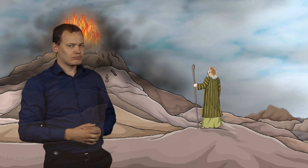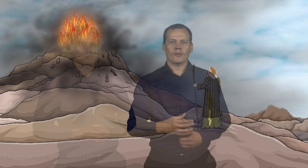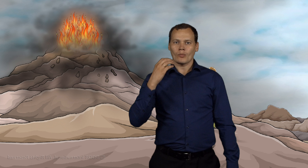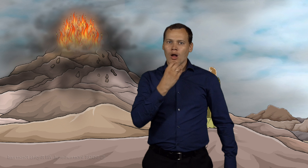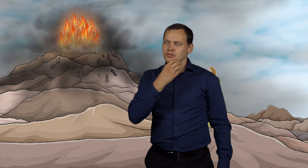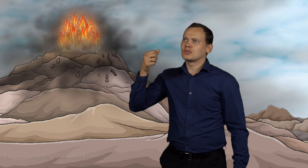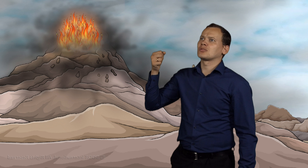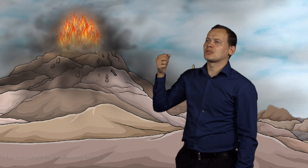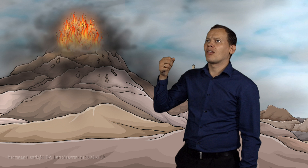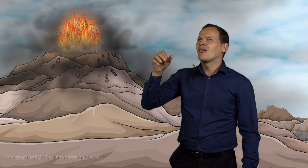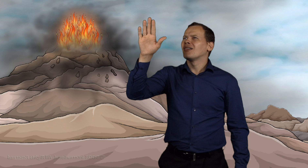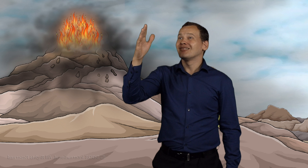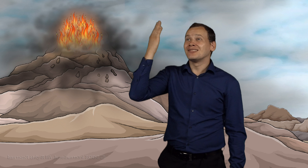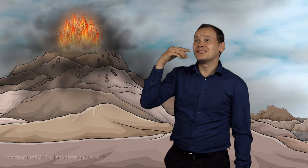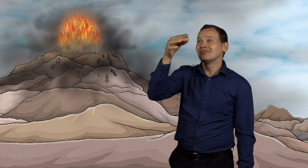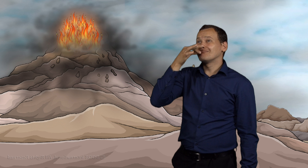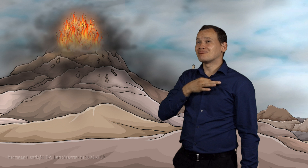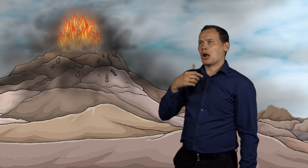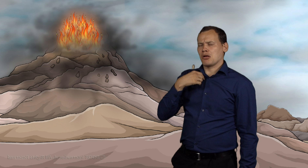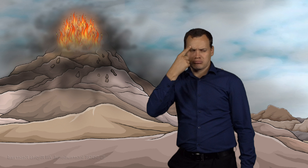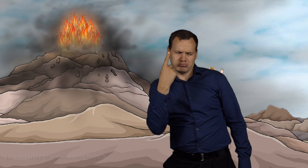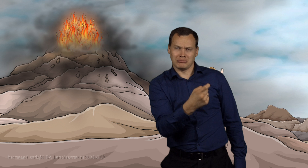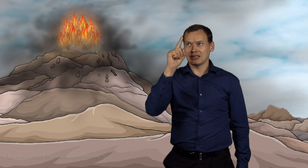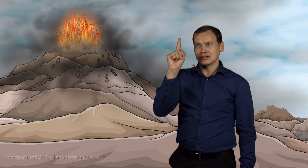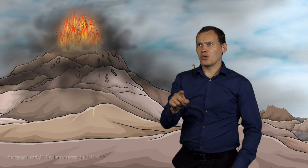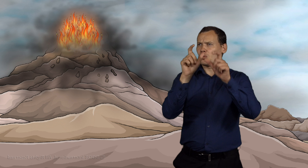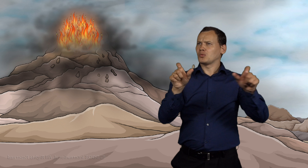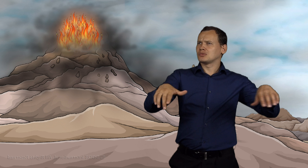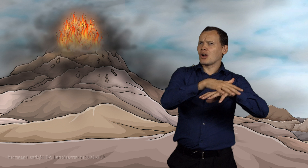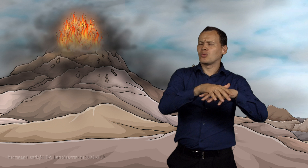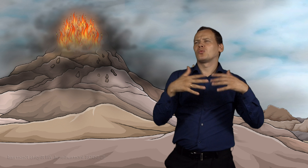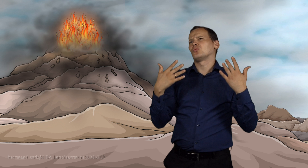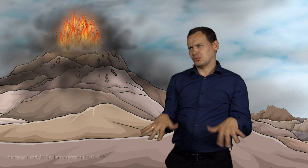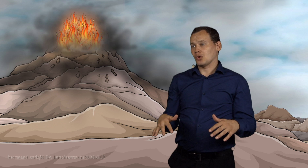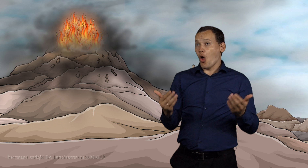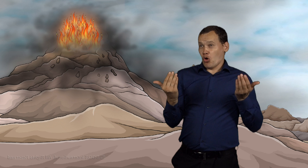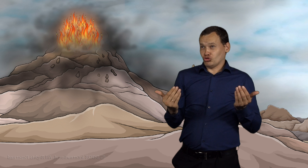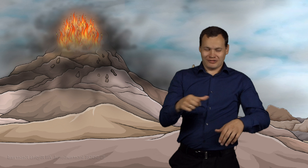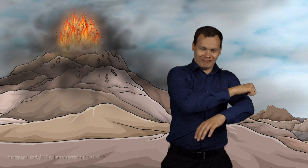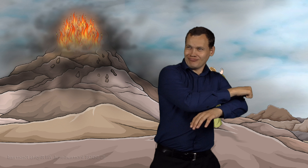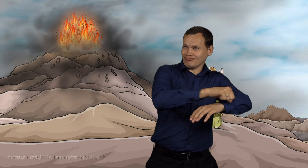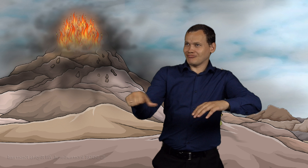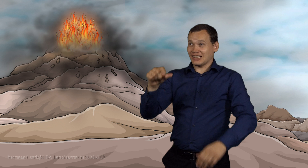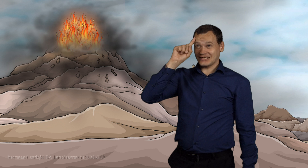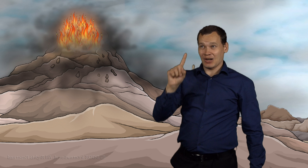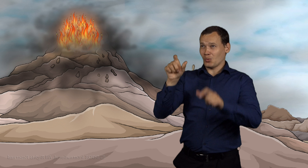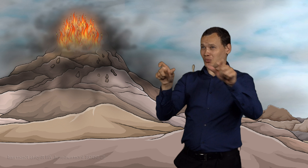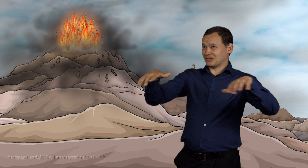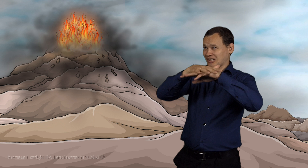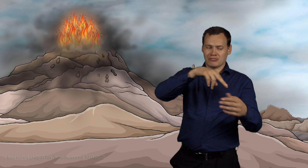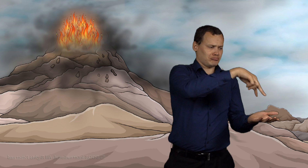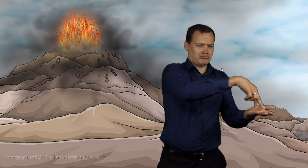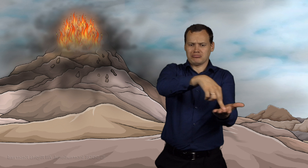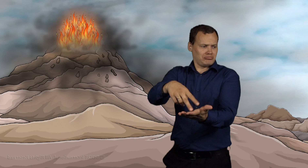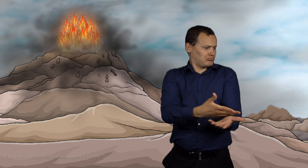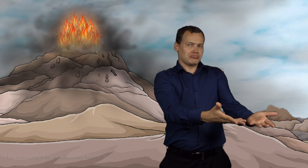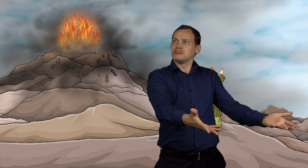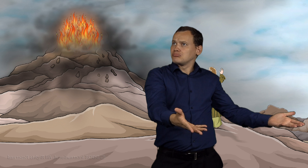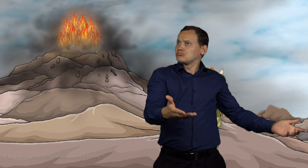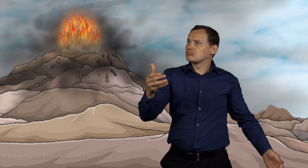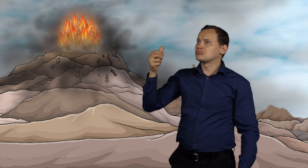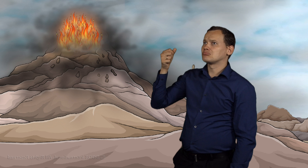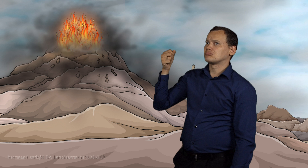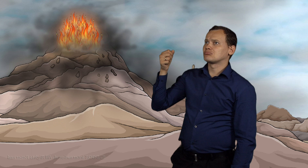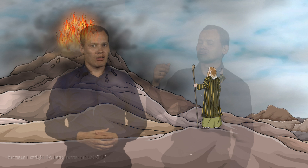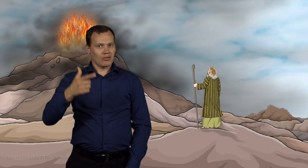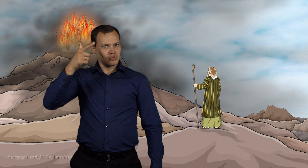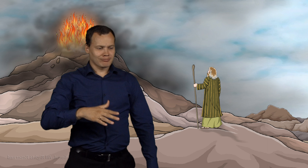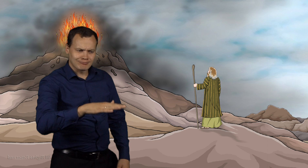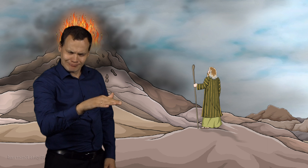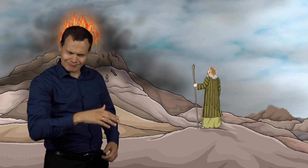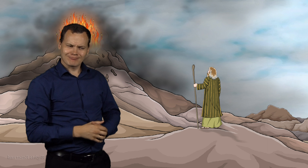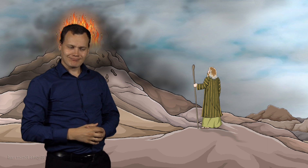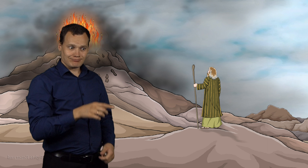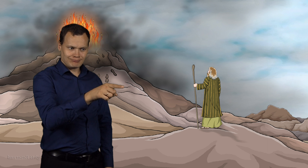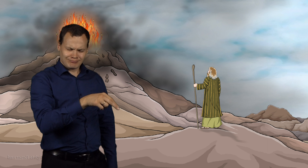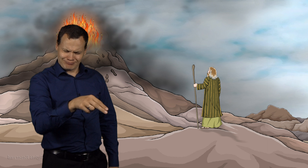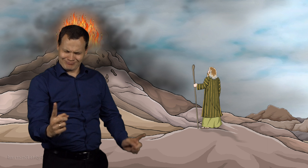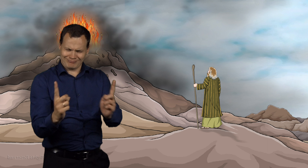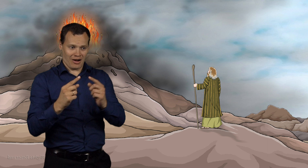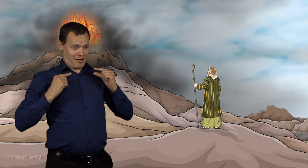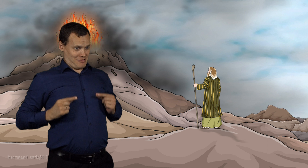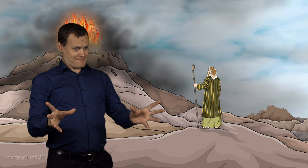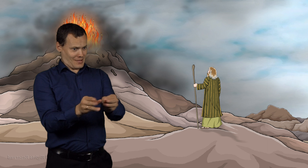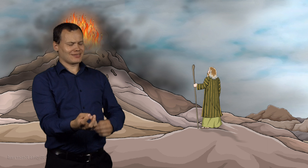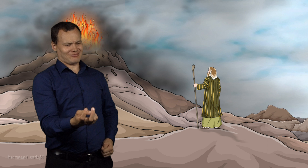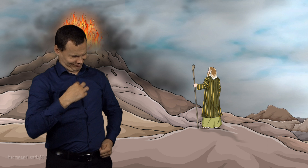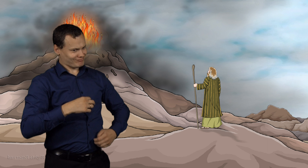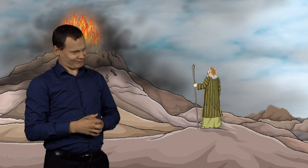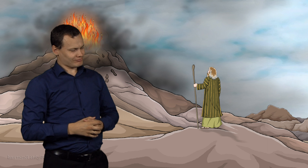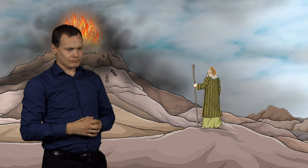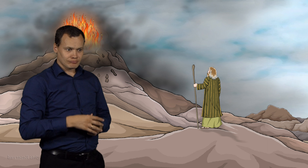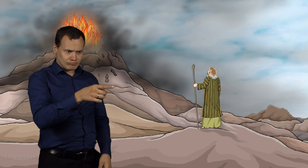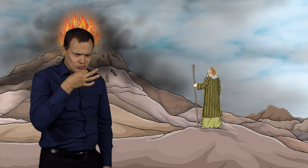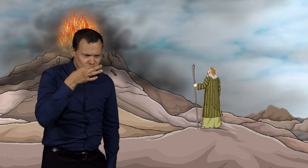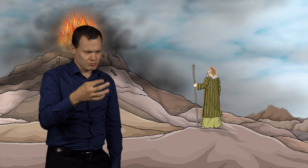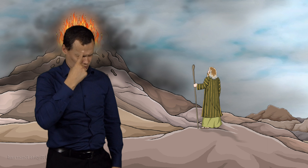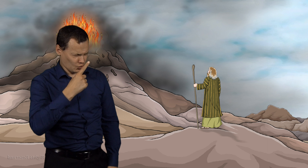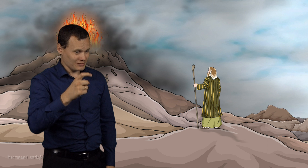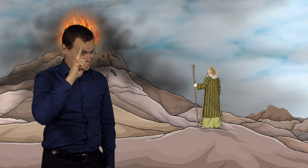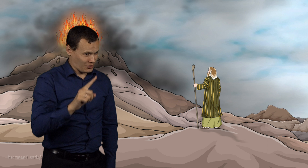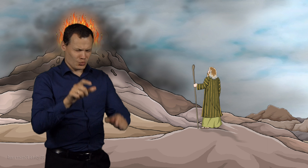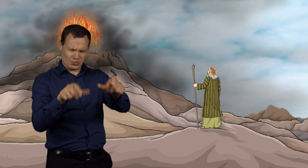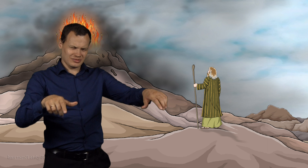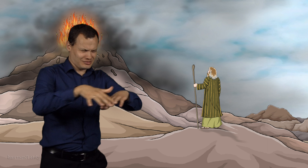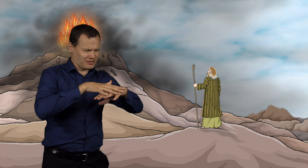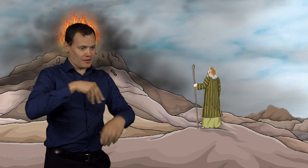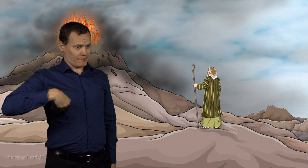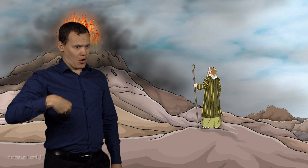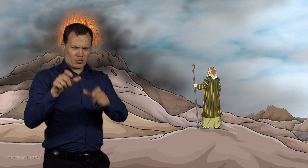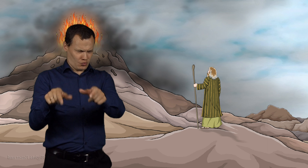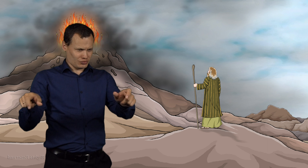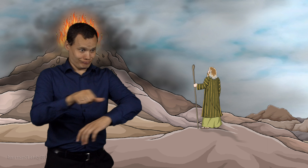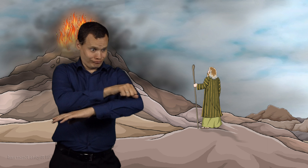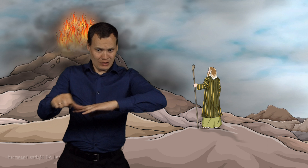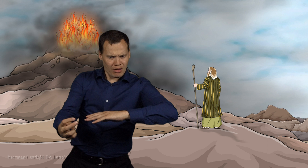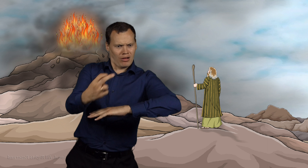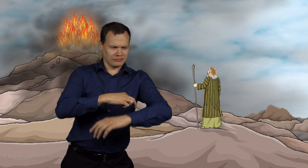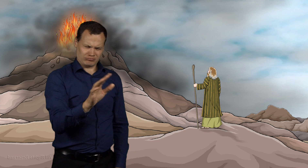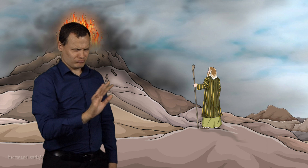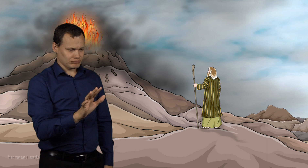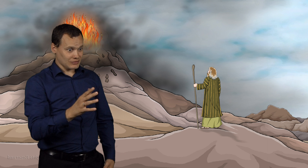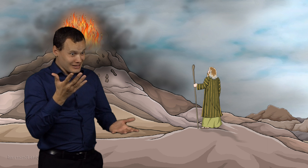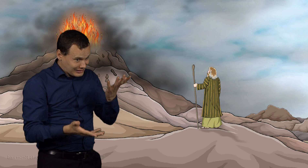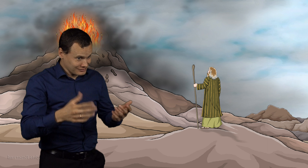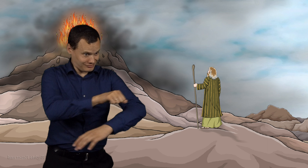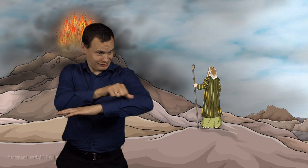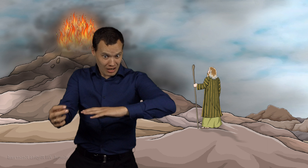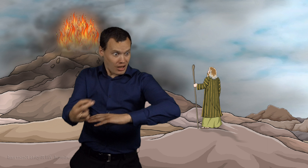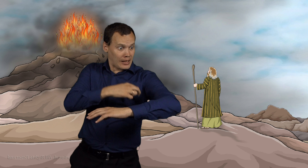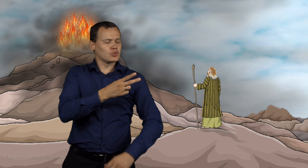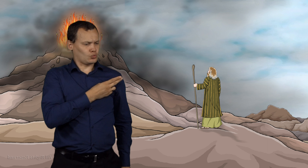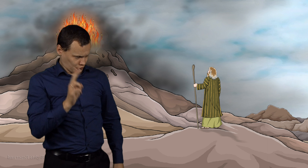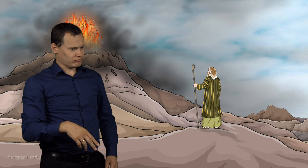But Moses said to the LORD, “The people cannot come up Mount Sinai, for You solemnly warned us, ‘Put a boundary around the mountain and set it apart as holy.’” And the LORD replied, “Go down and bring Aaron with you.